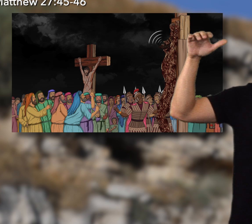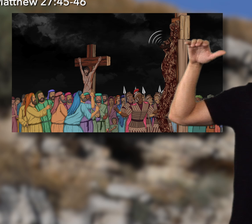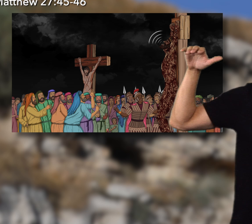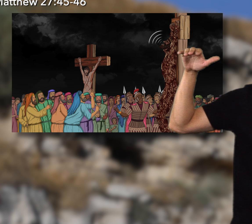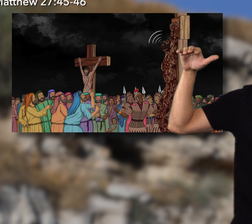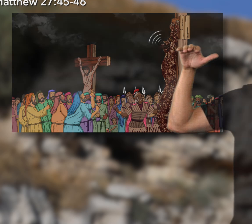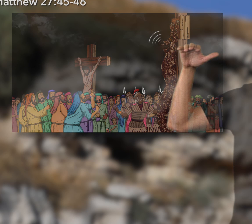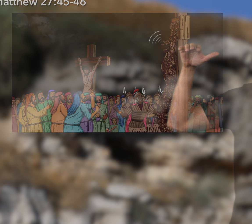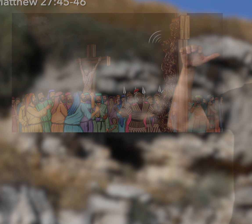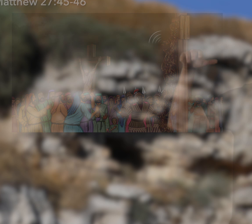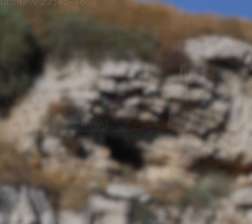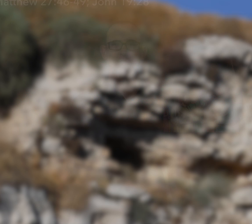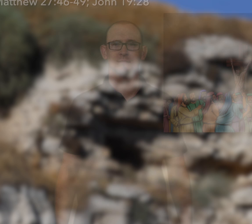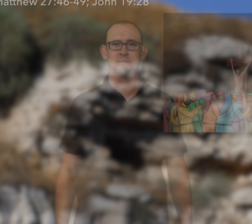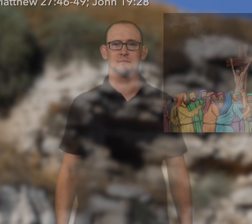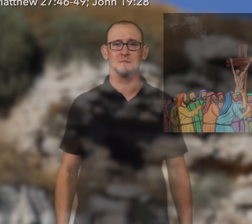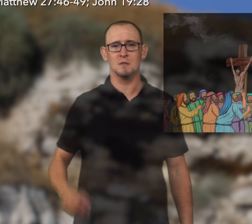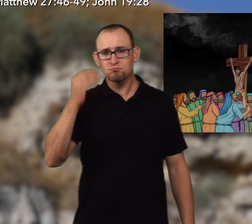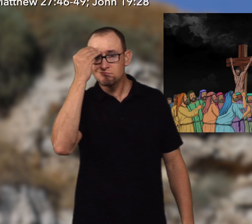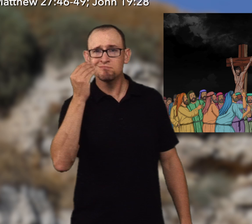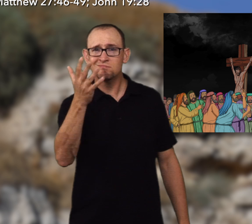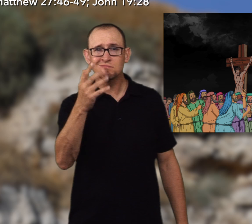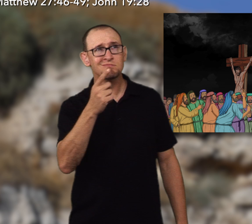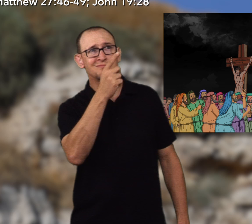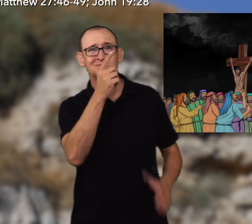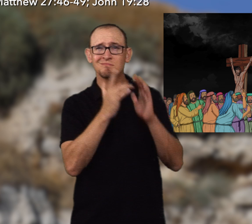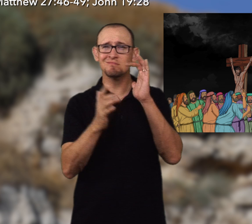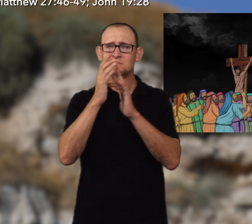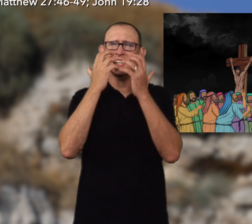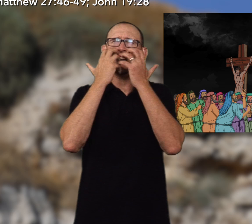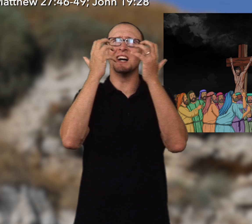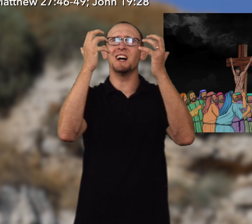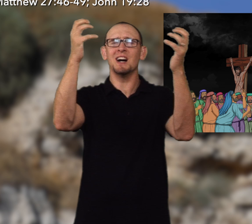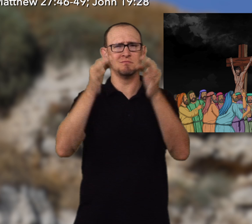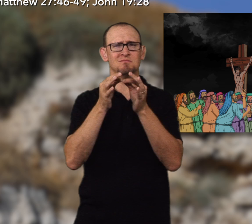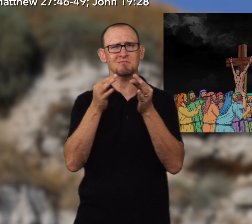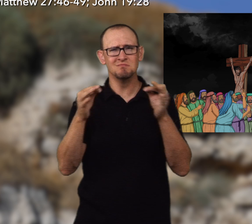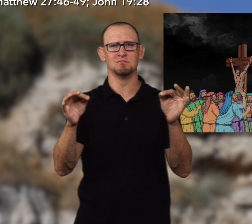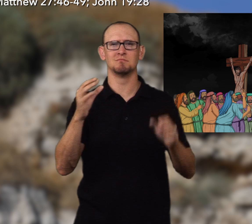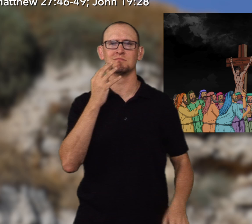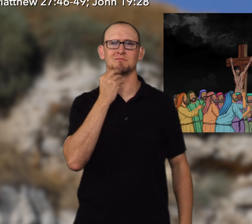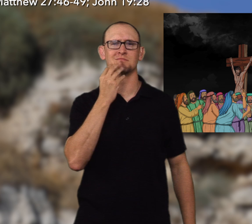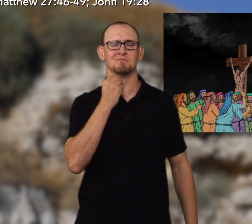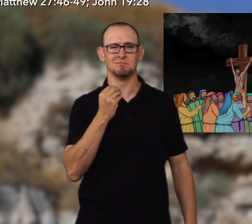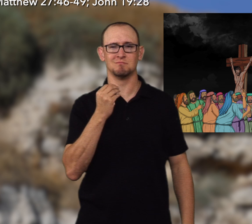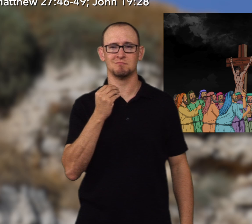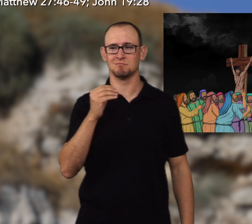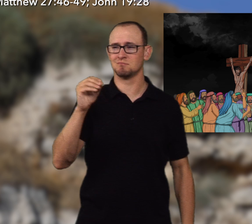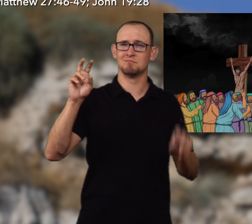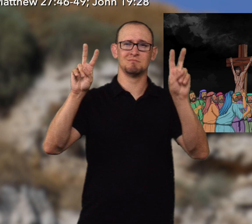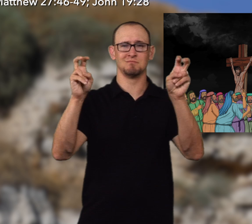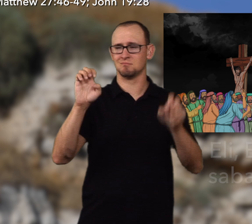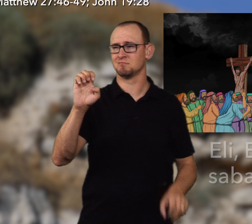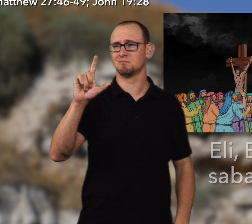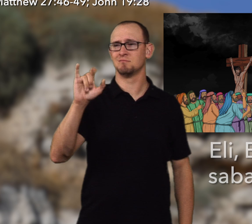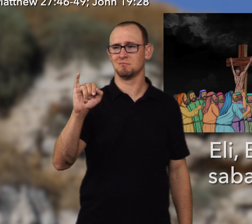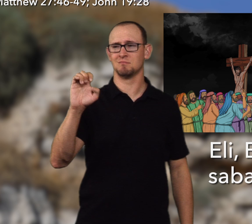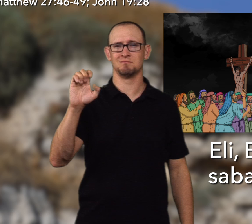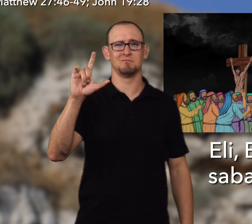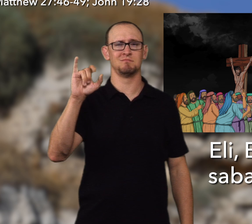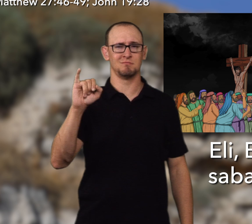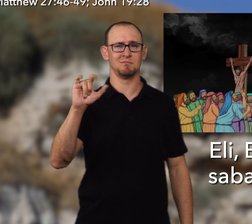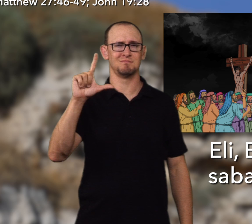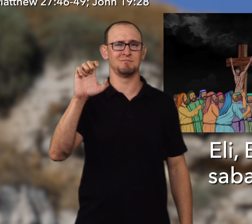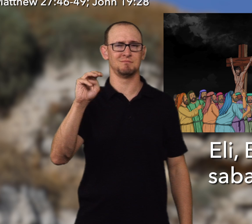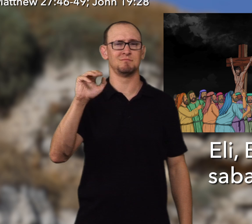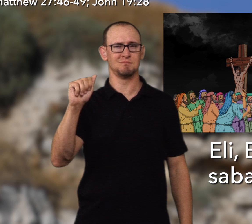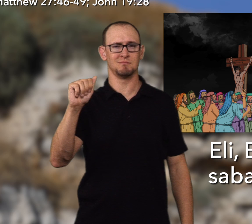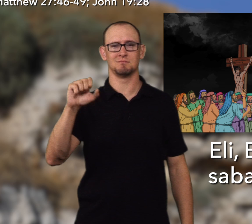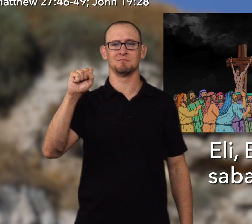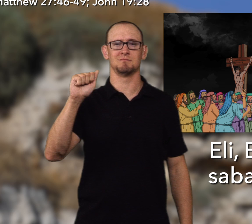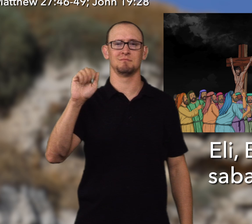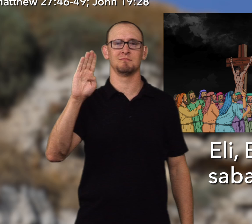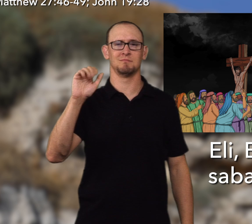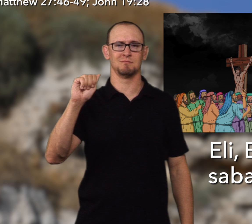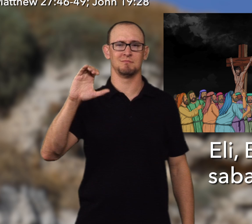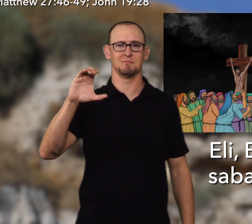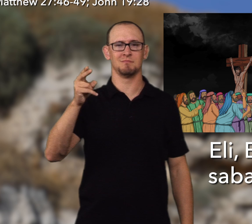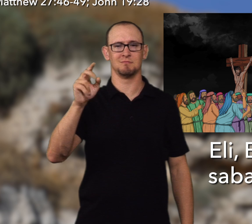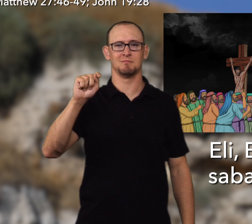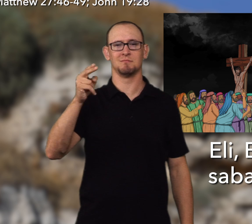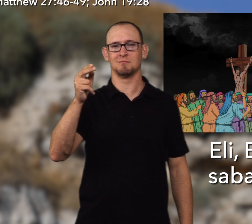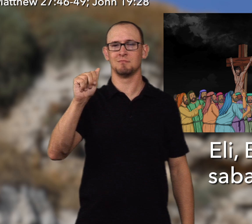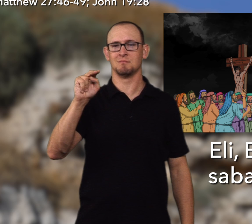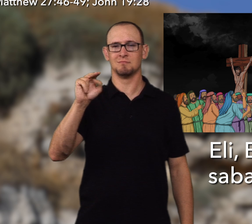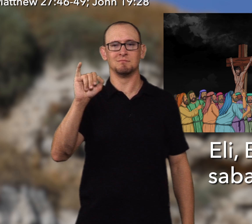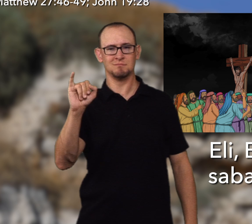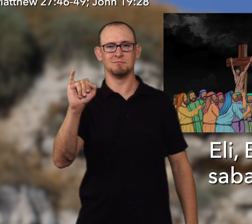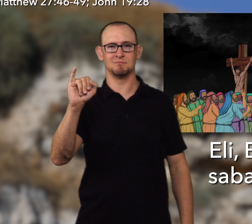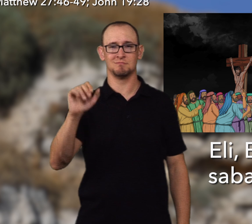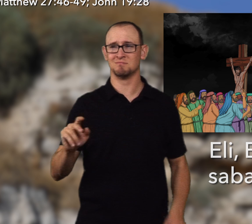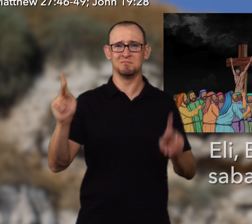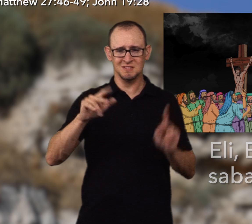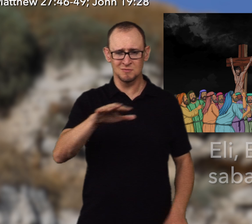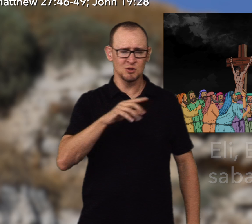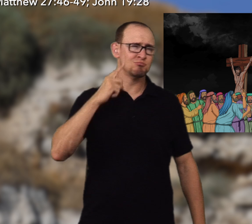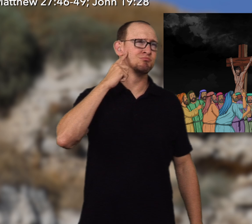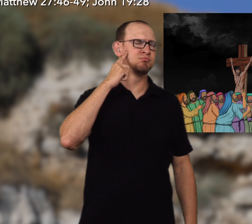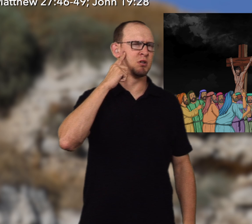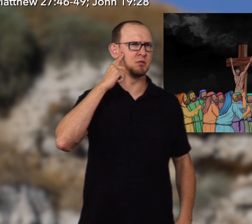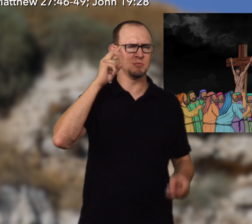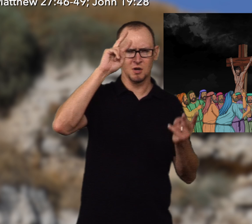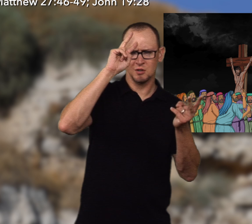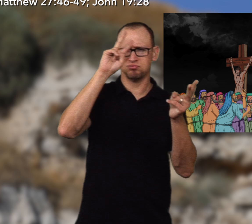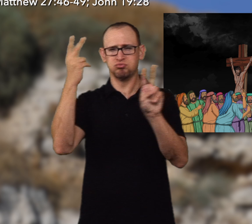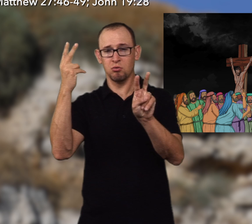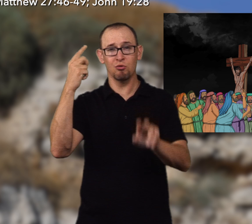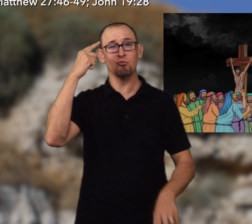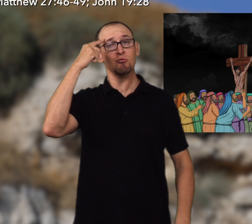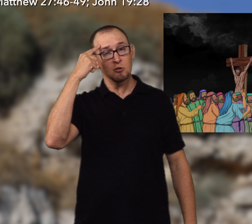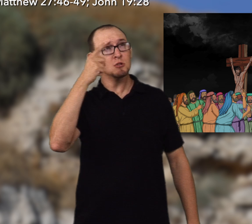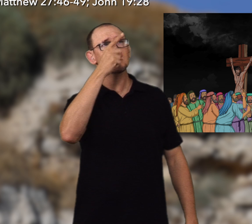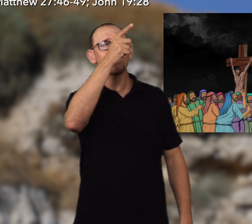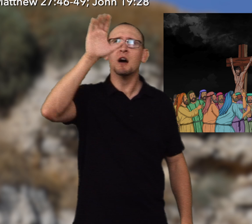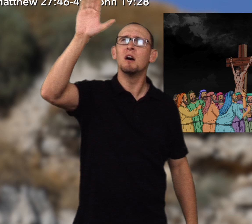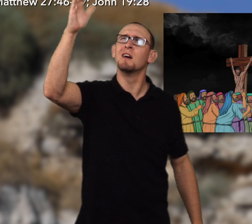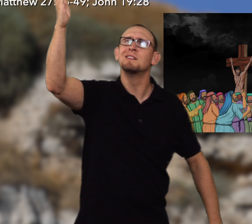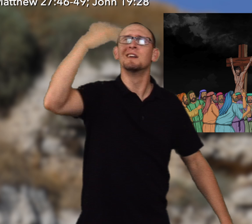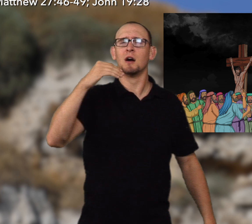About the ninth hour Jesus cried out in a loud voice, “Eli, Eli, lema sabachthani?” which means, “My God, My God, why have You forsaken Me?”